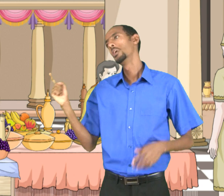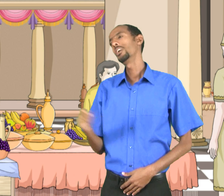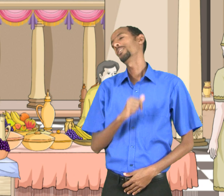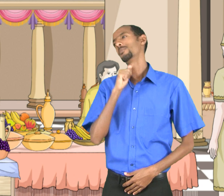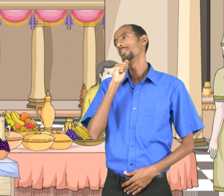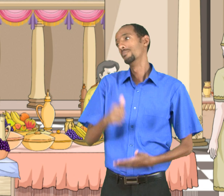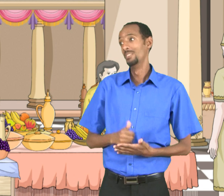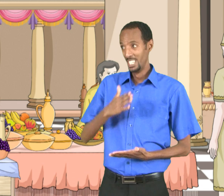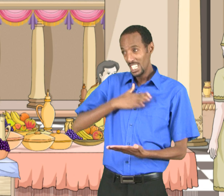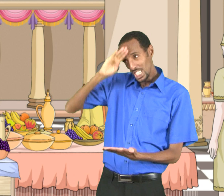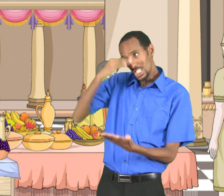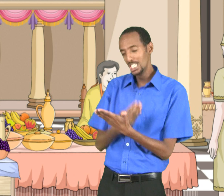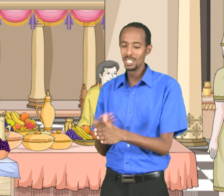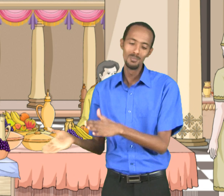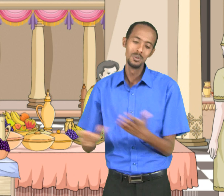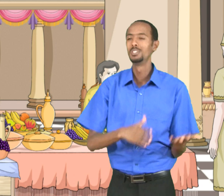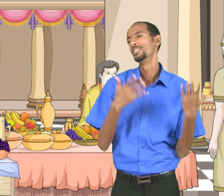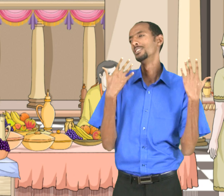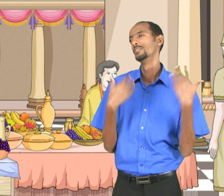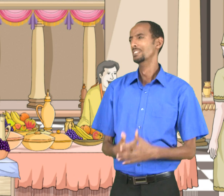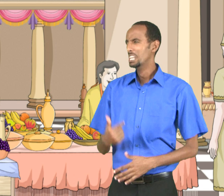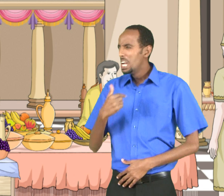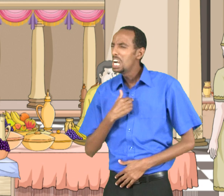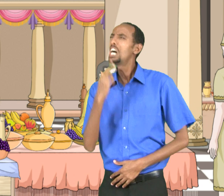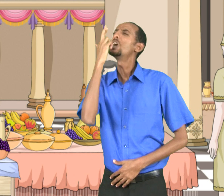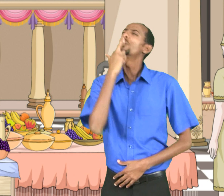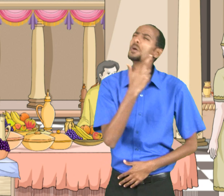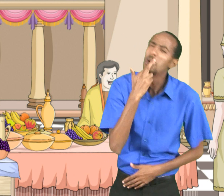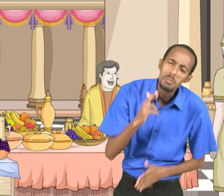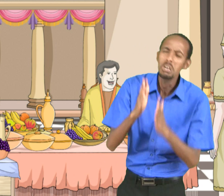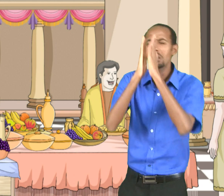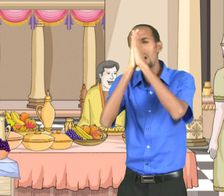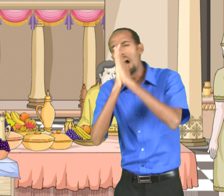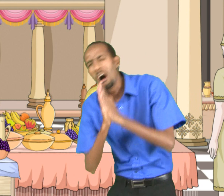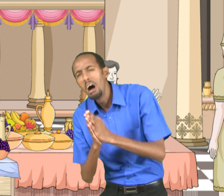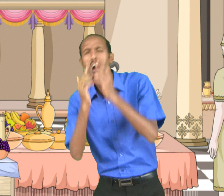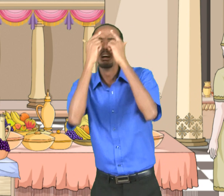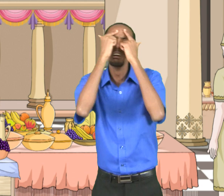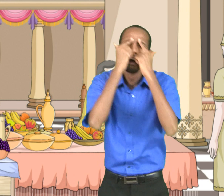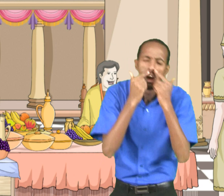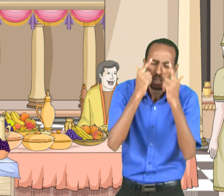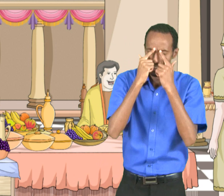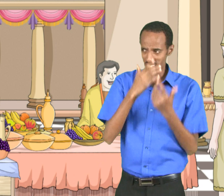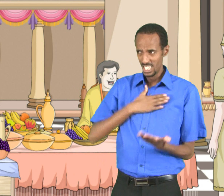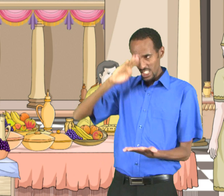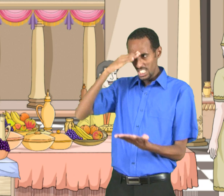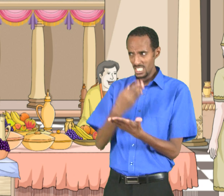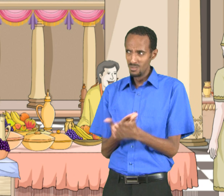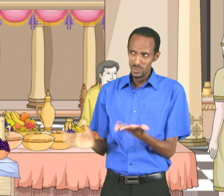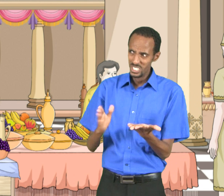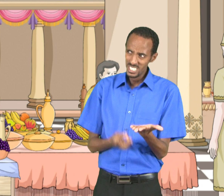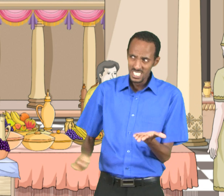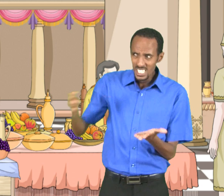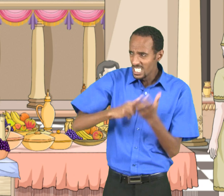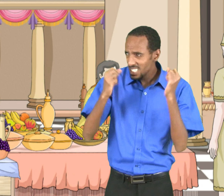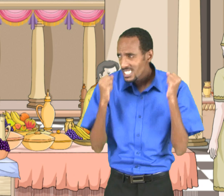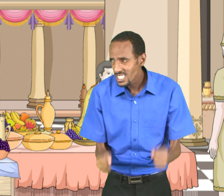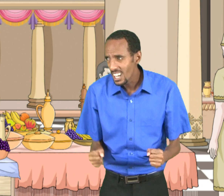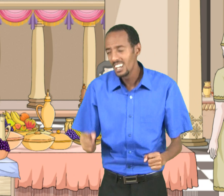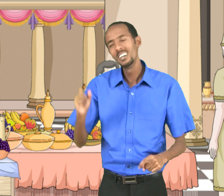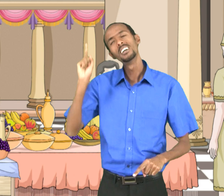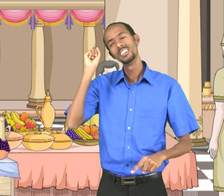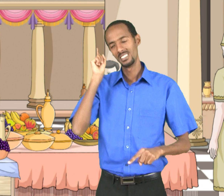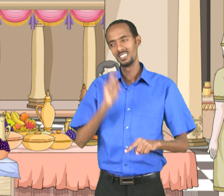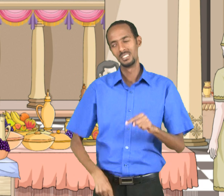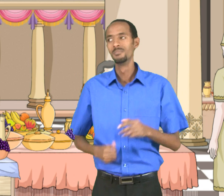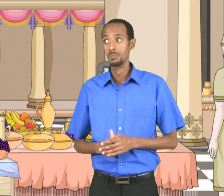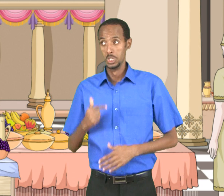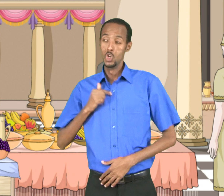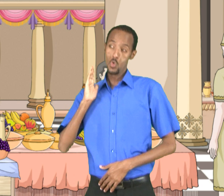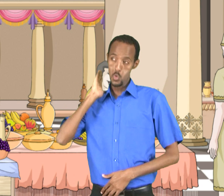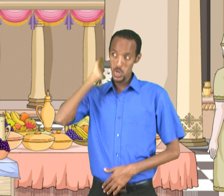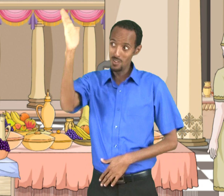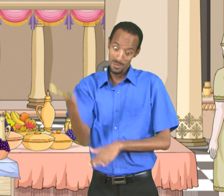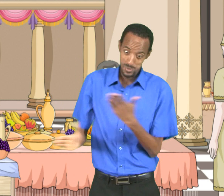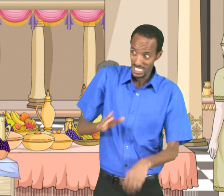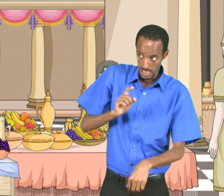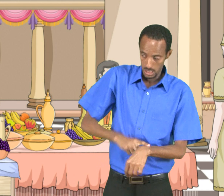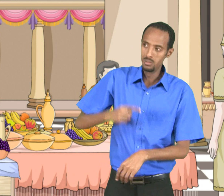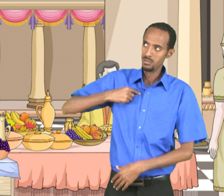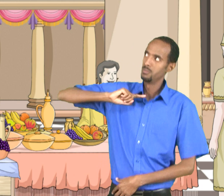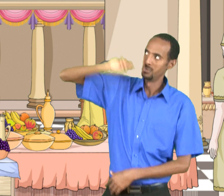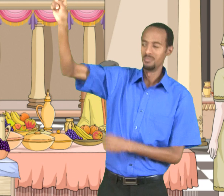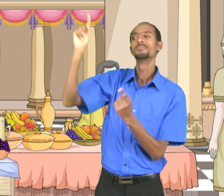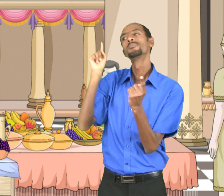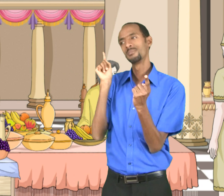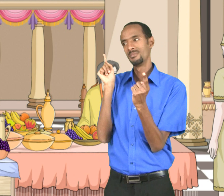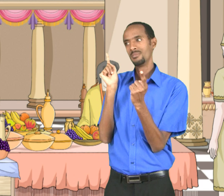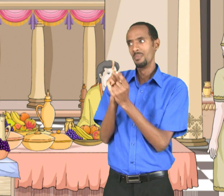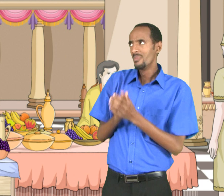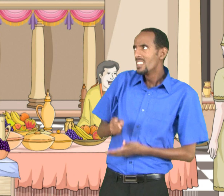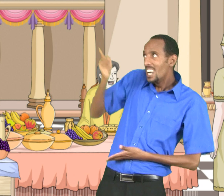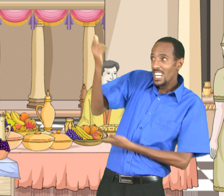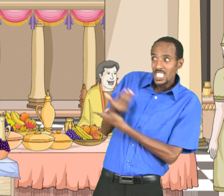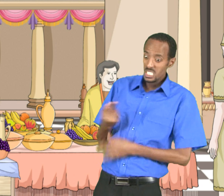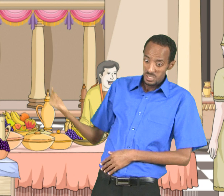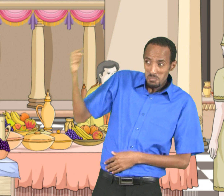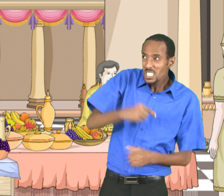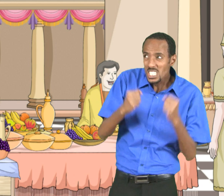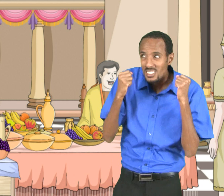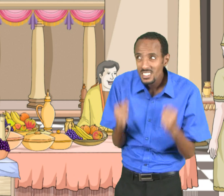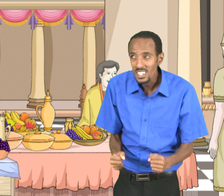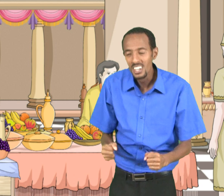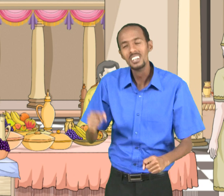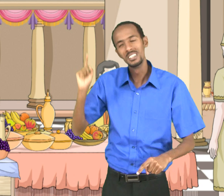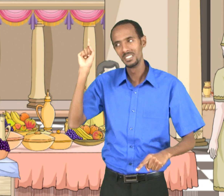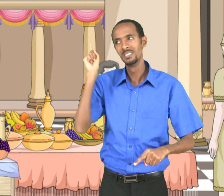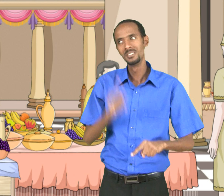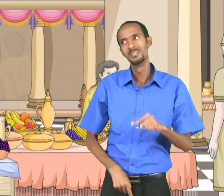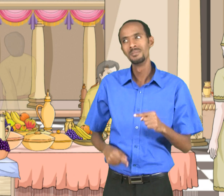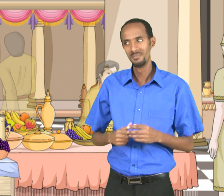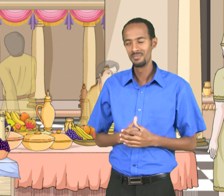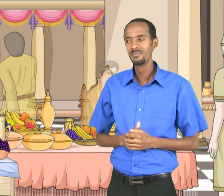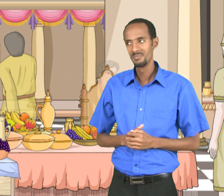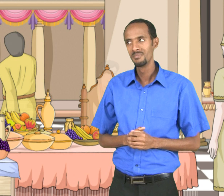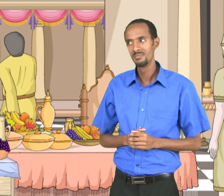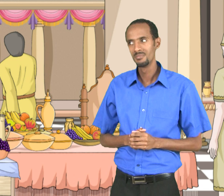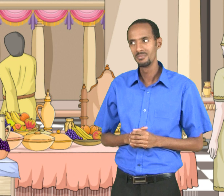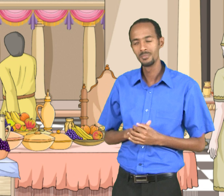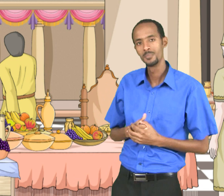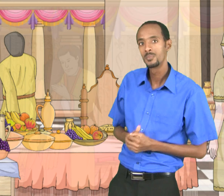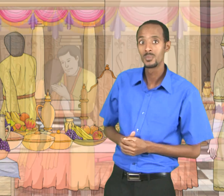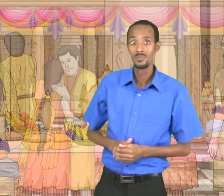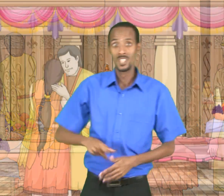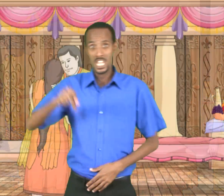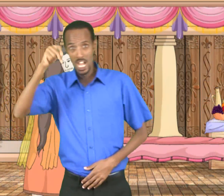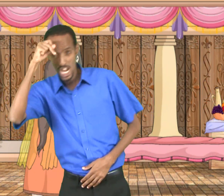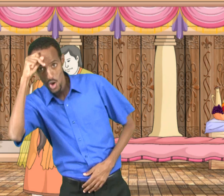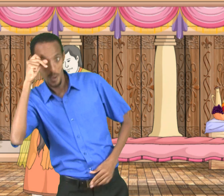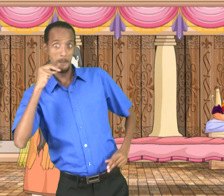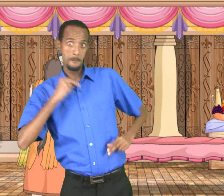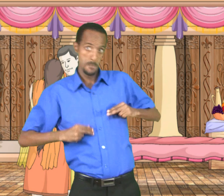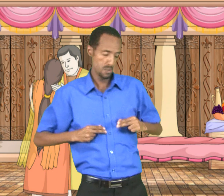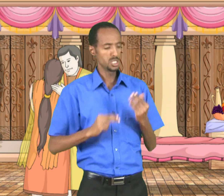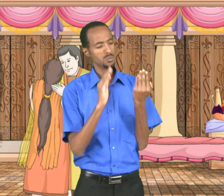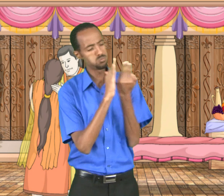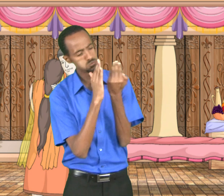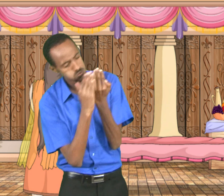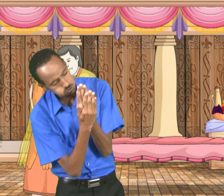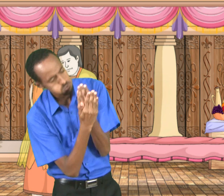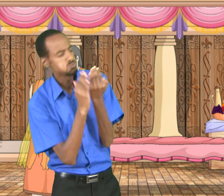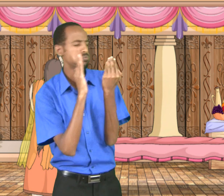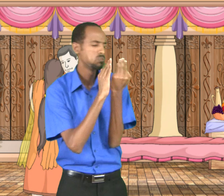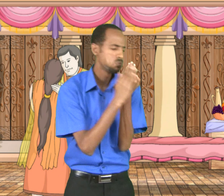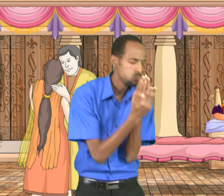But now that he is dead, why should I fast? Can I bring him back again? I will go to him, but he will not return to me.”